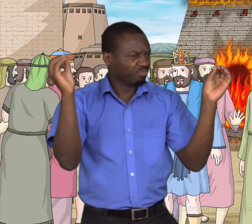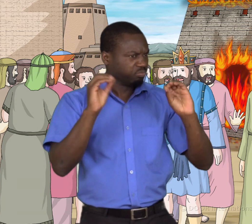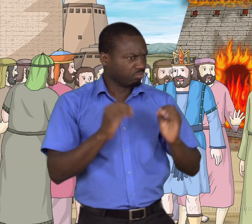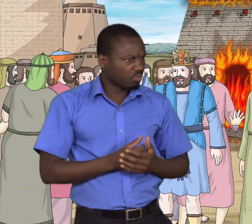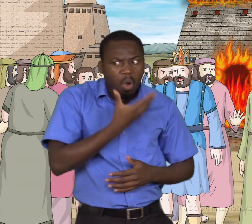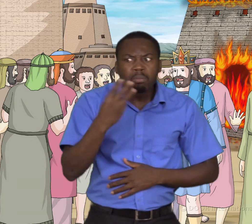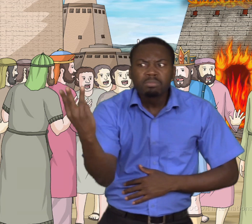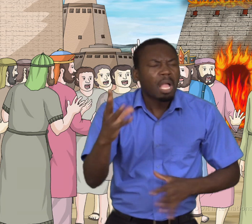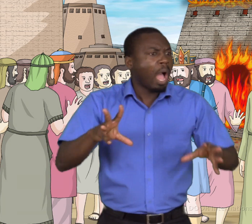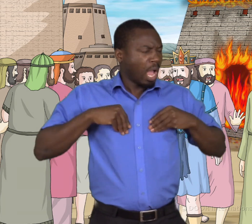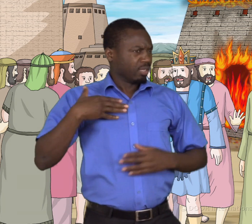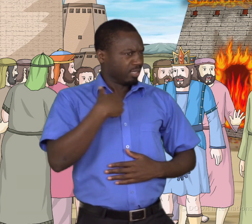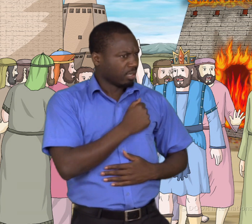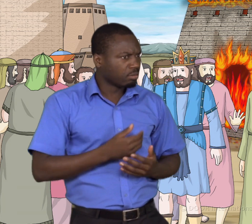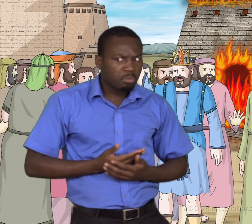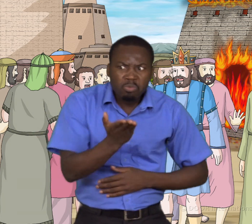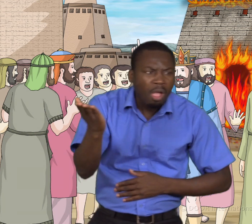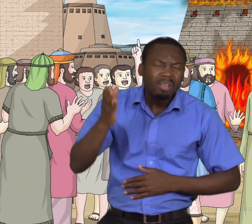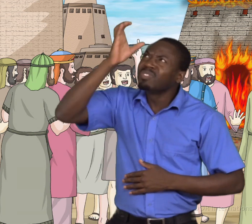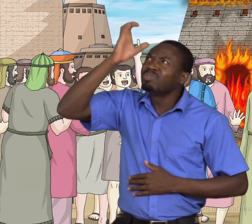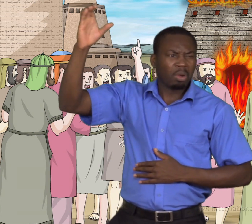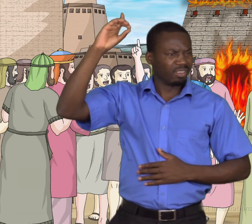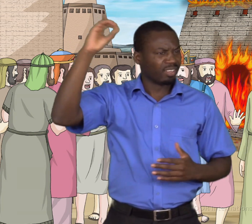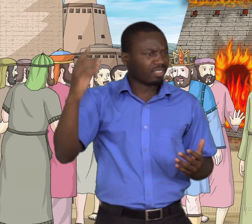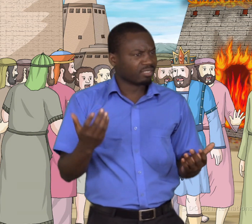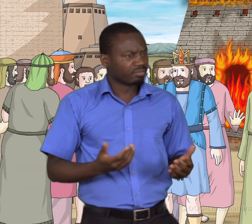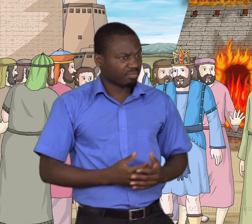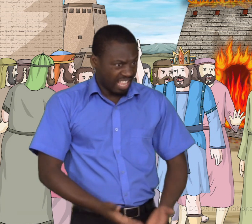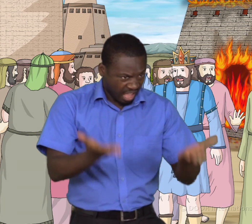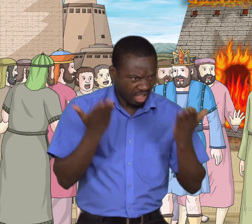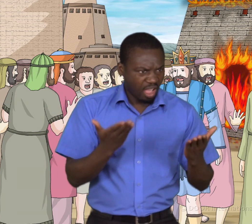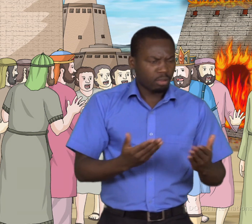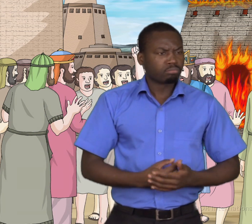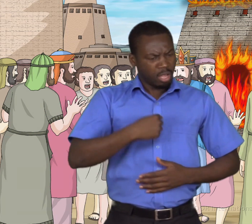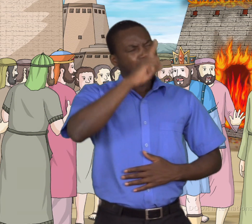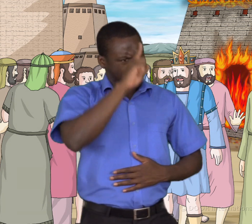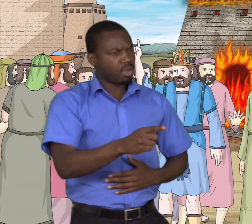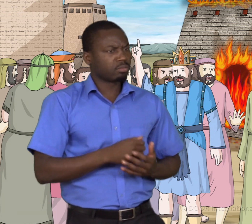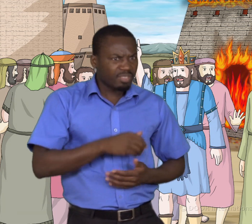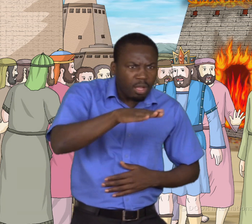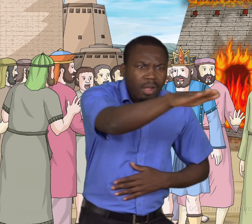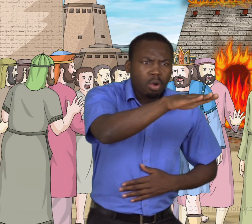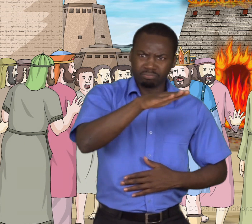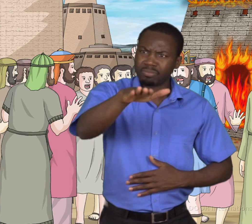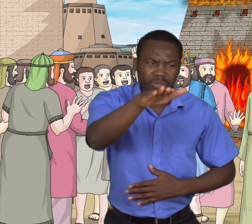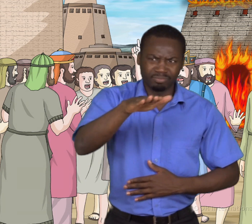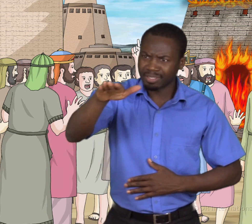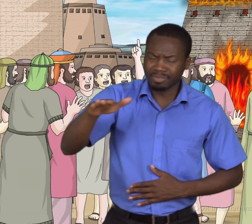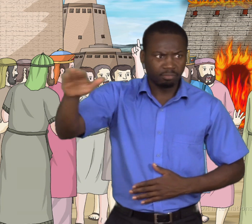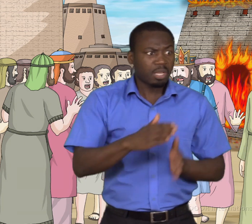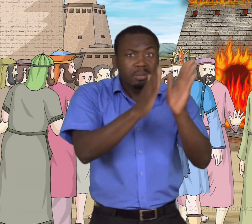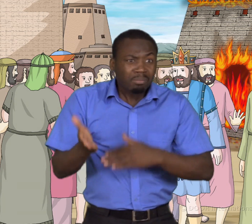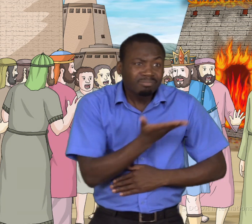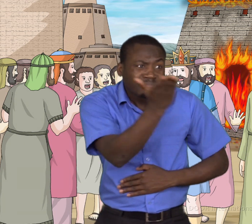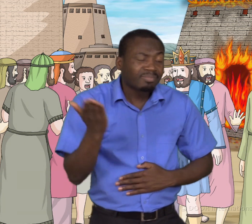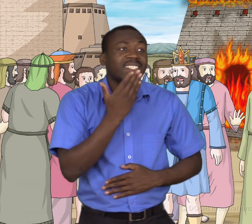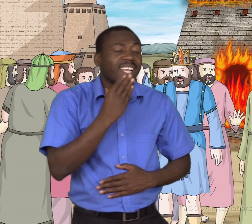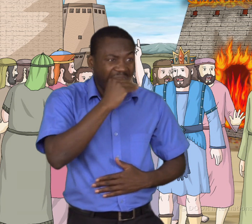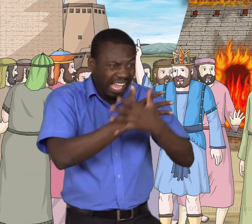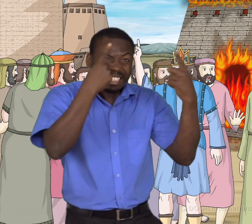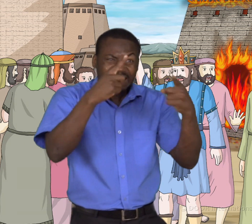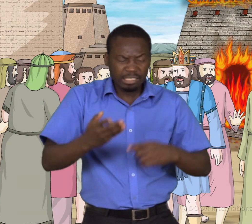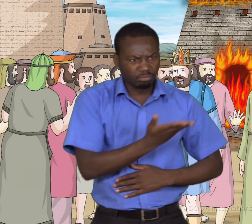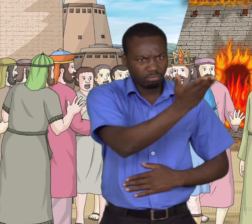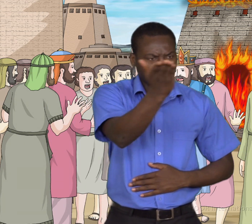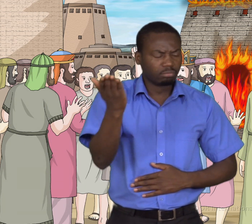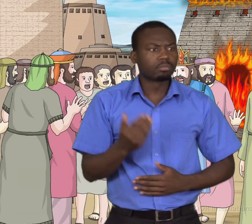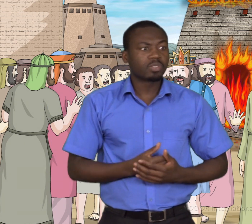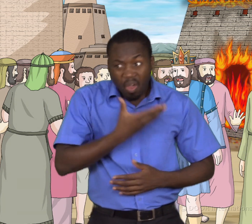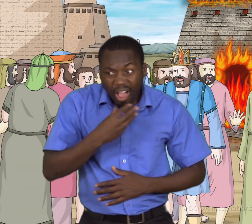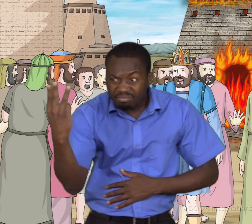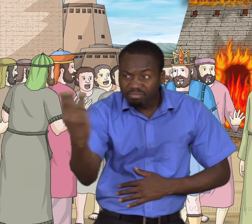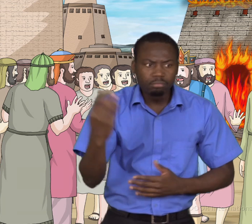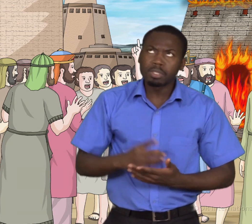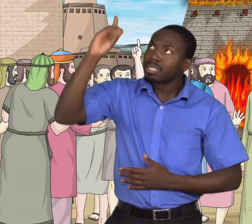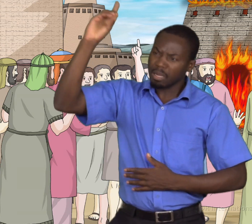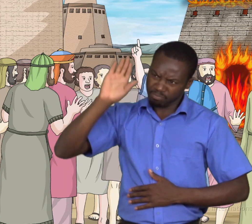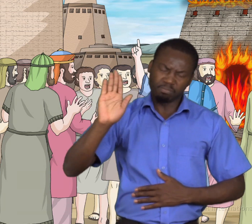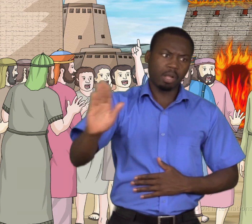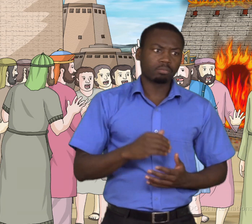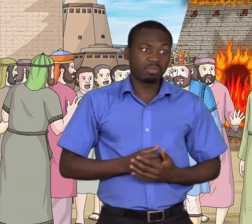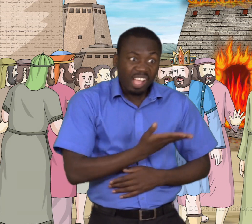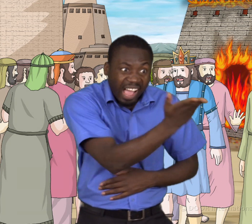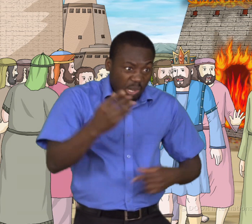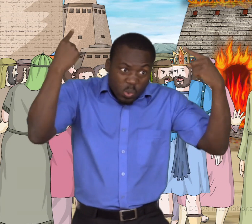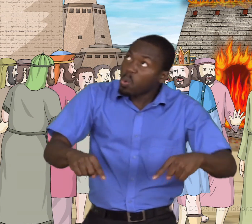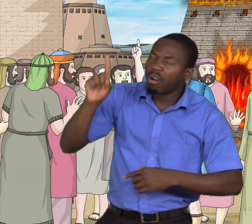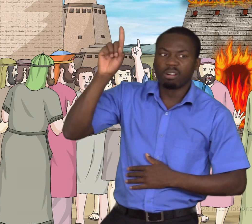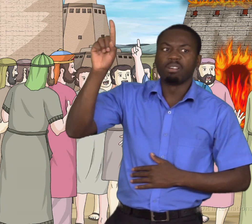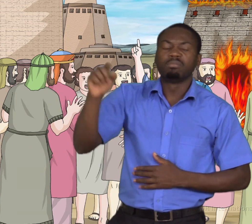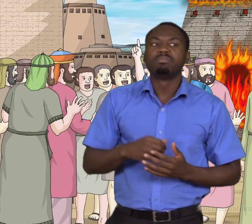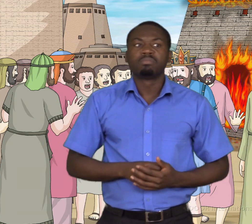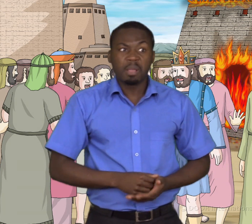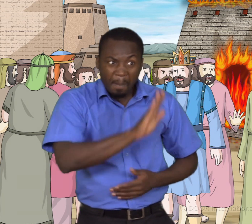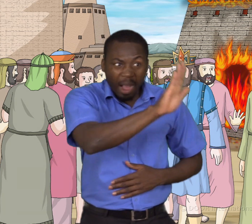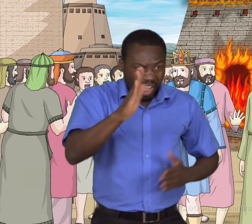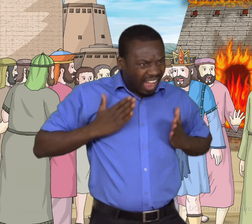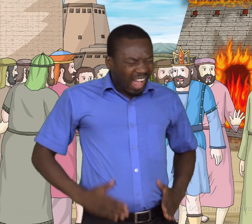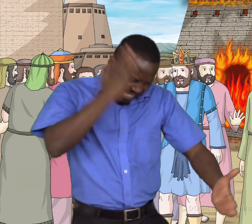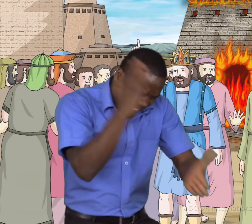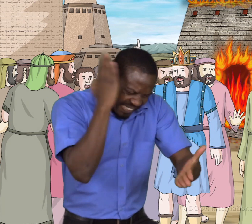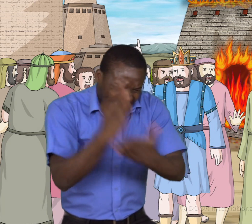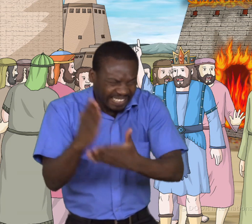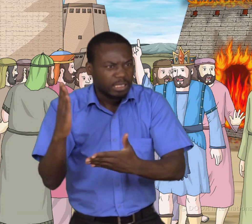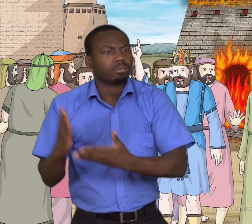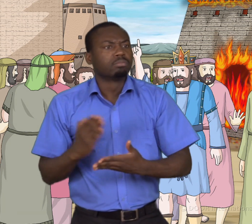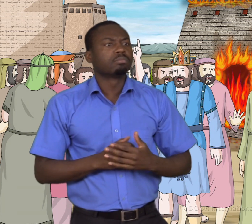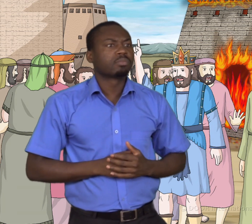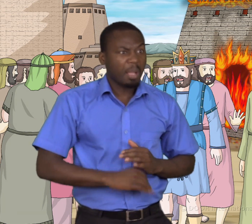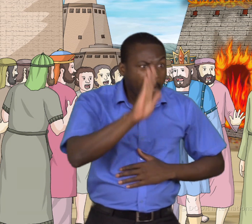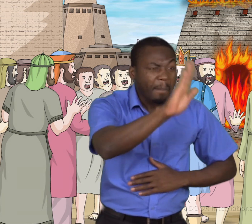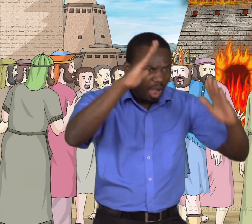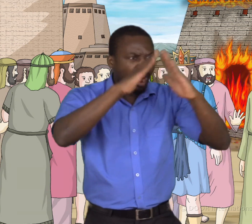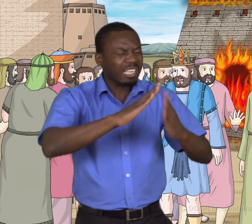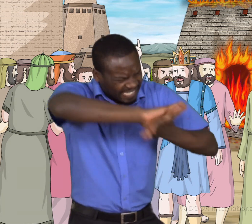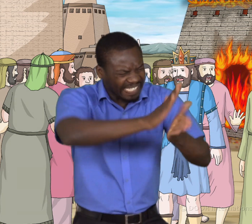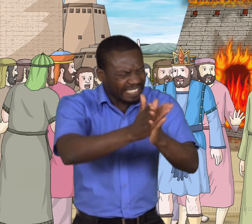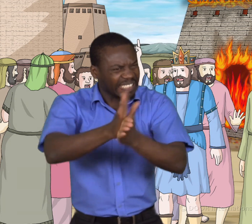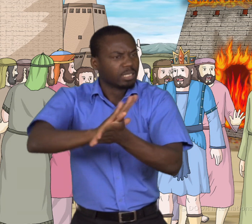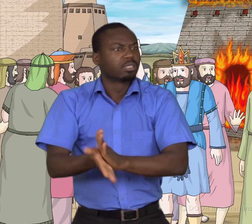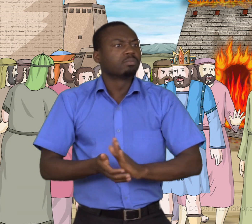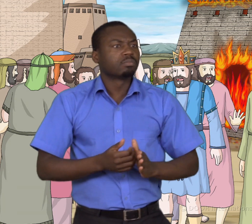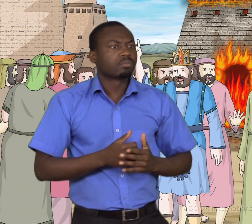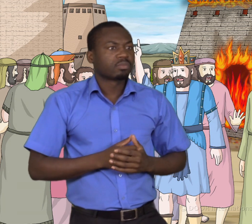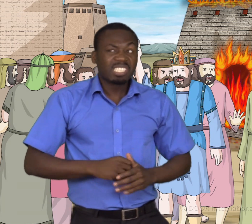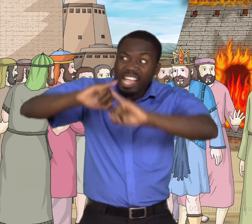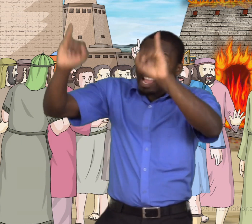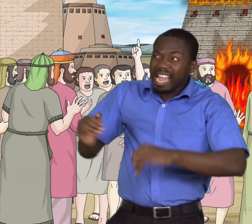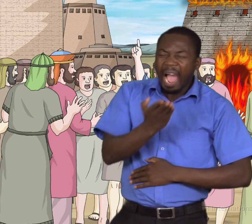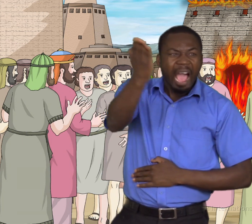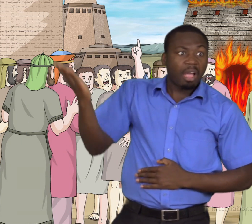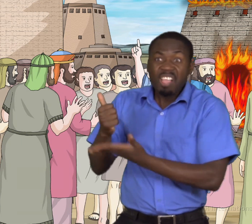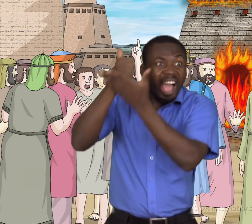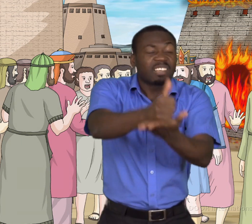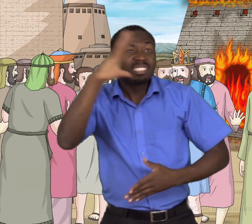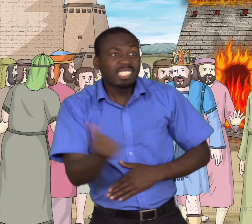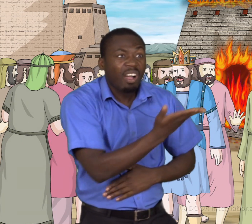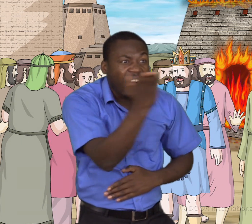Therefore I decree that the people of any nation or language who say anything offensive against the God of Shadrach, Meshach, and Abednego will be cut into pieces and their houses reduced to rubble.